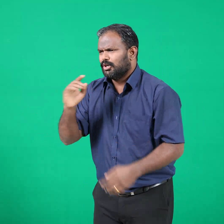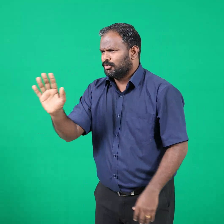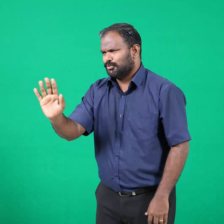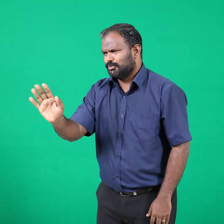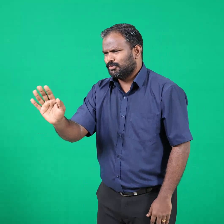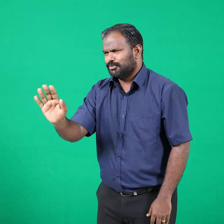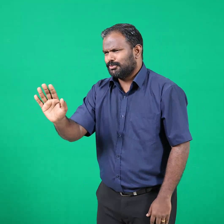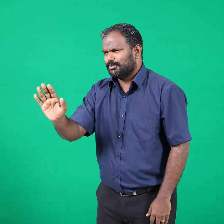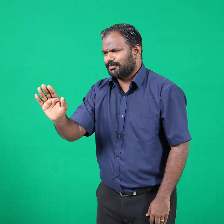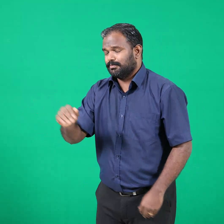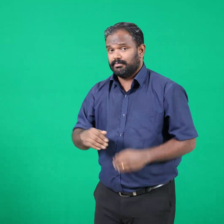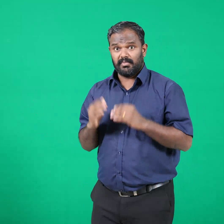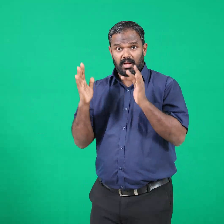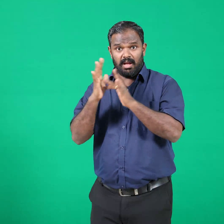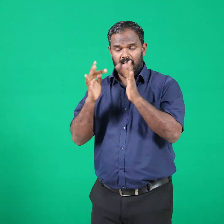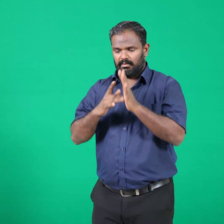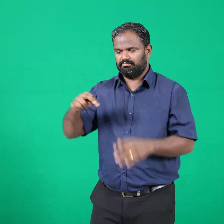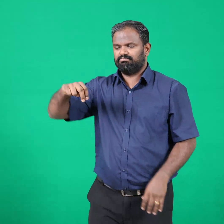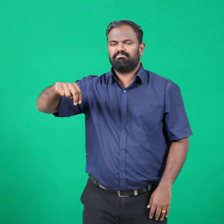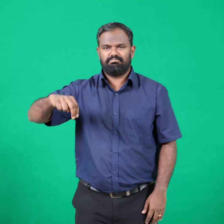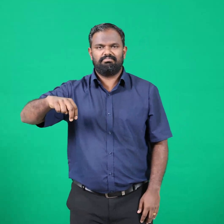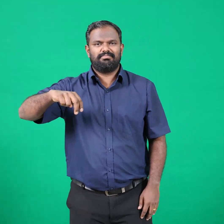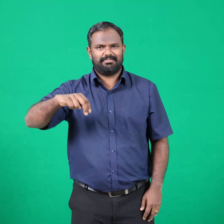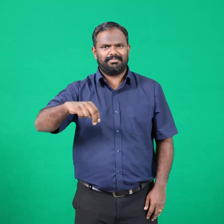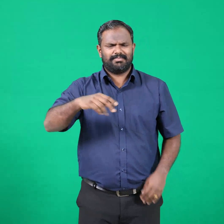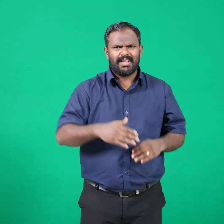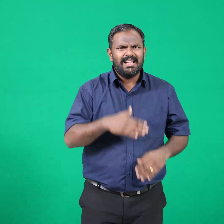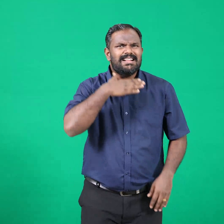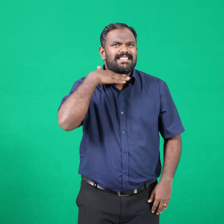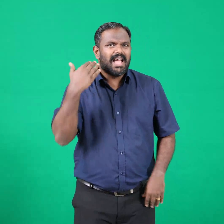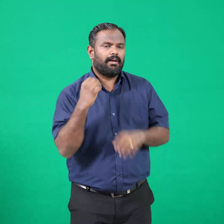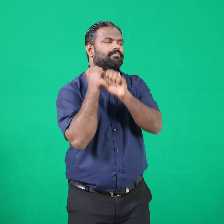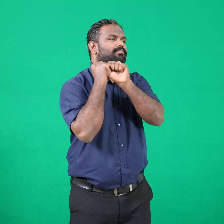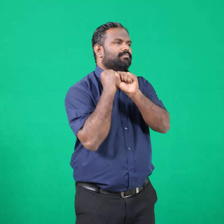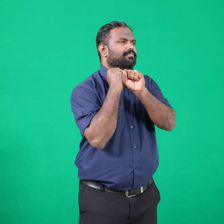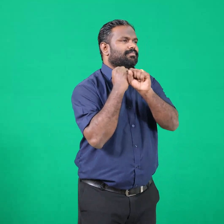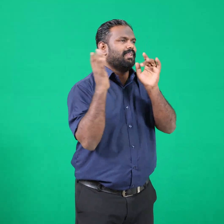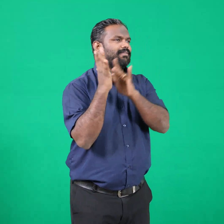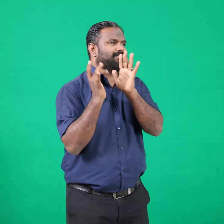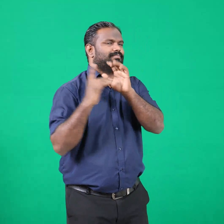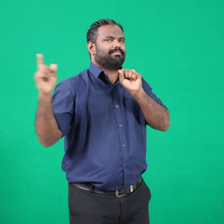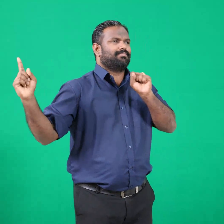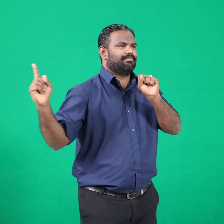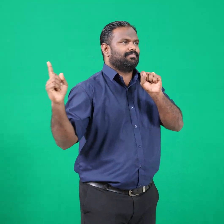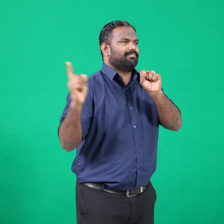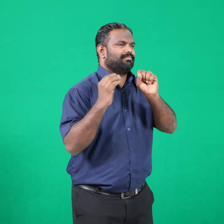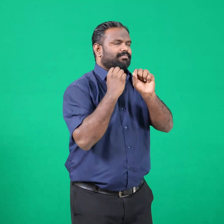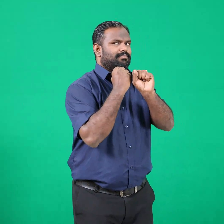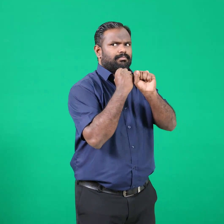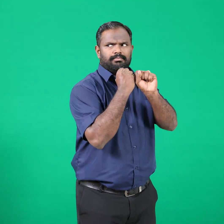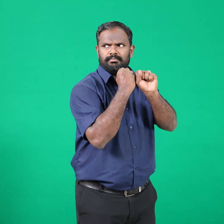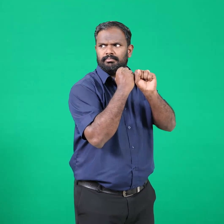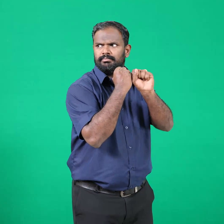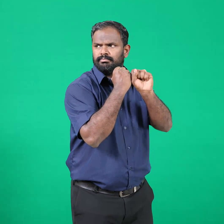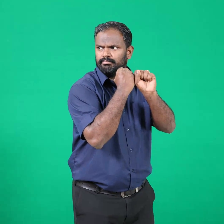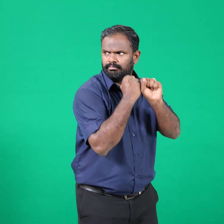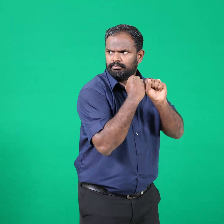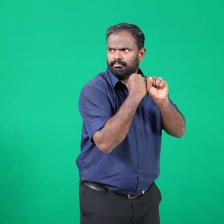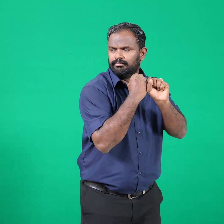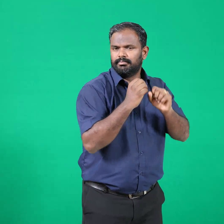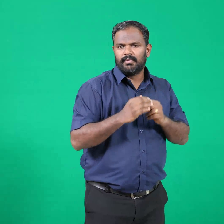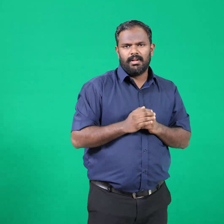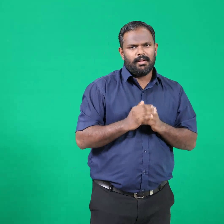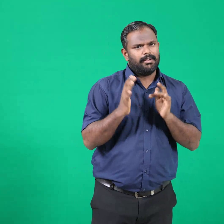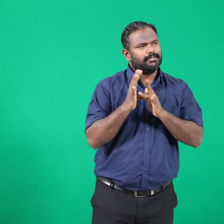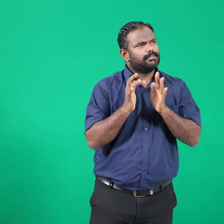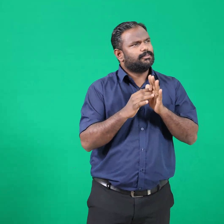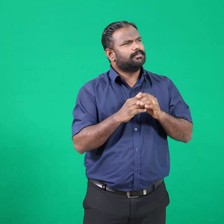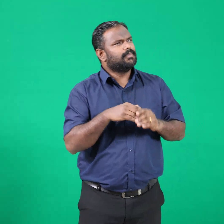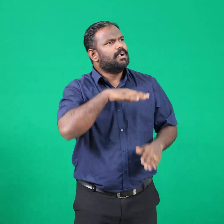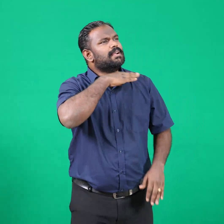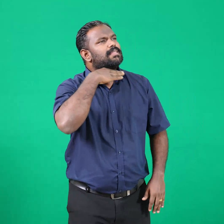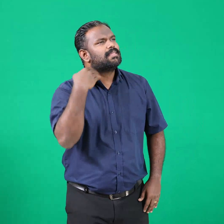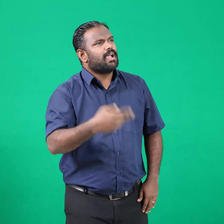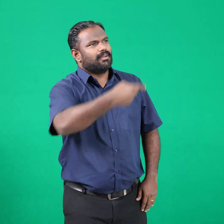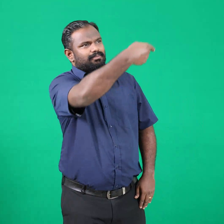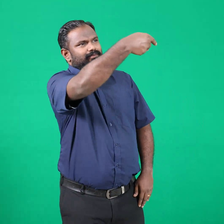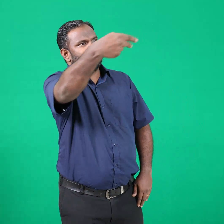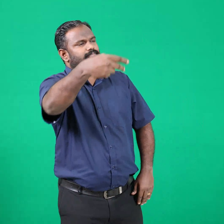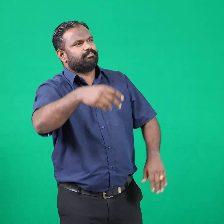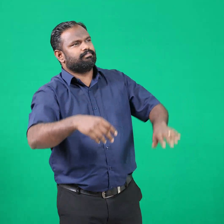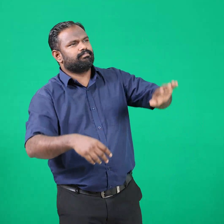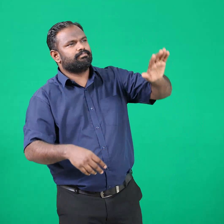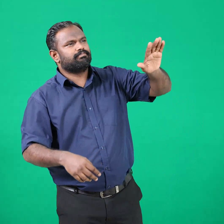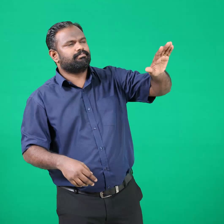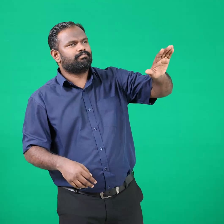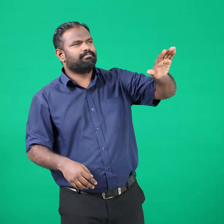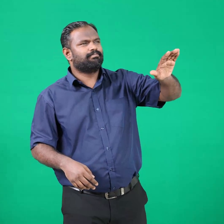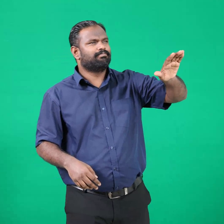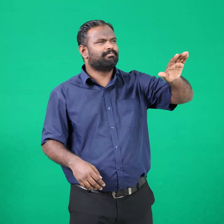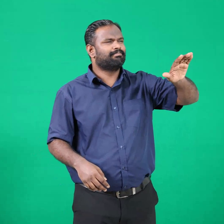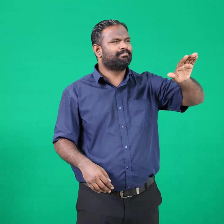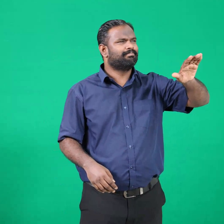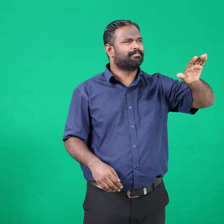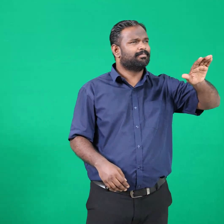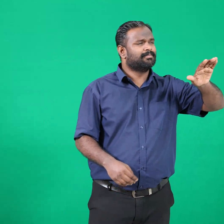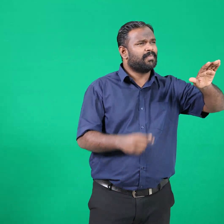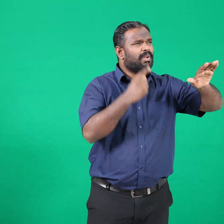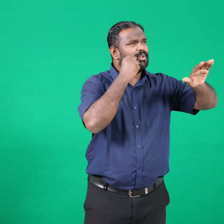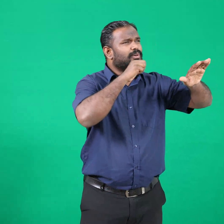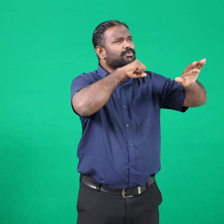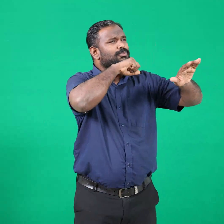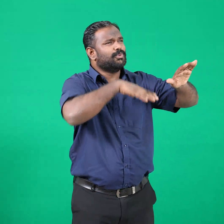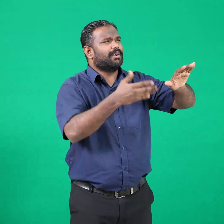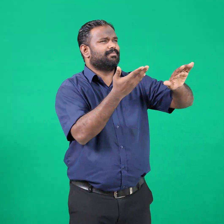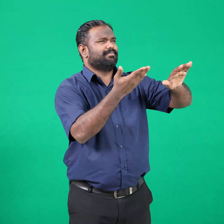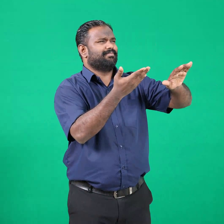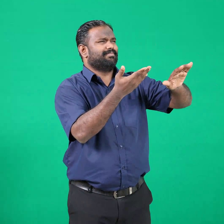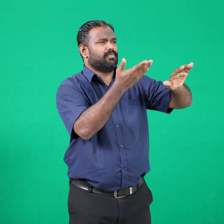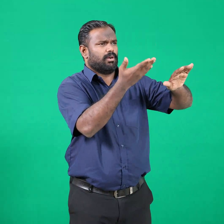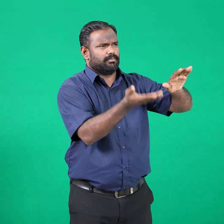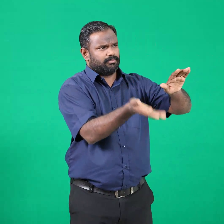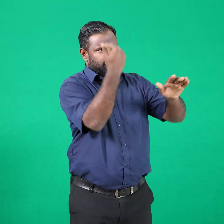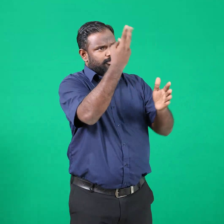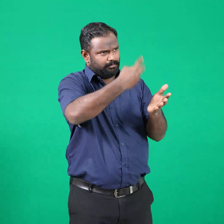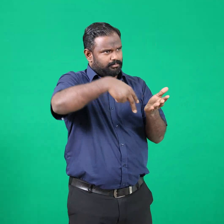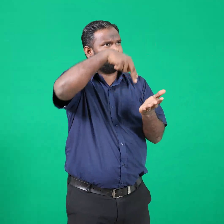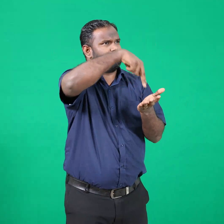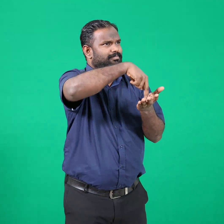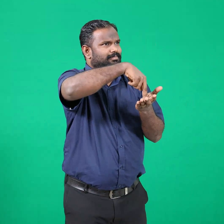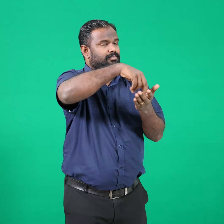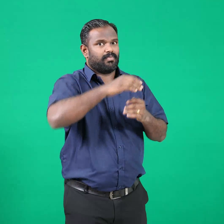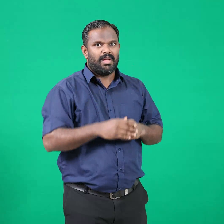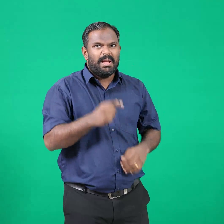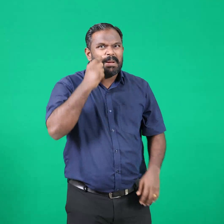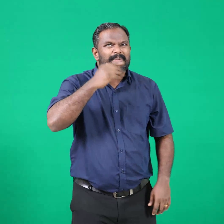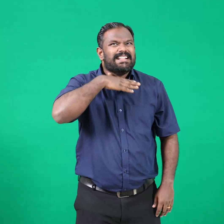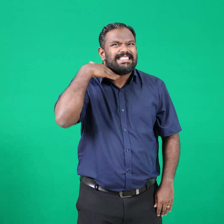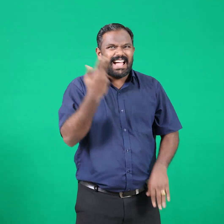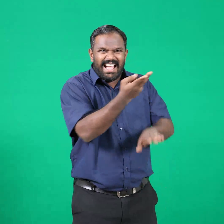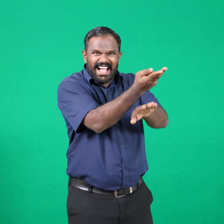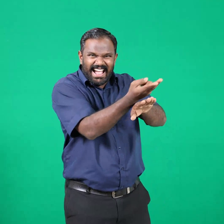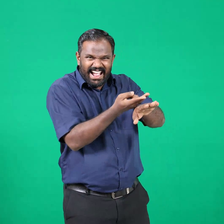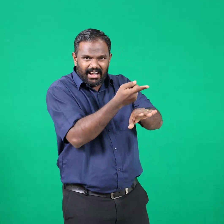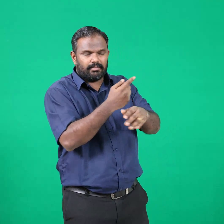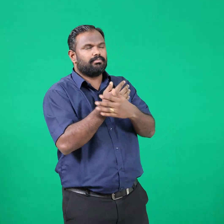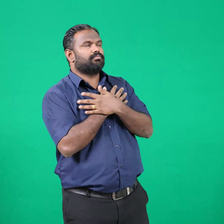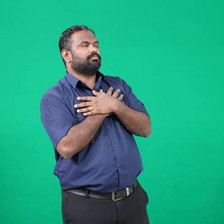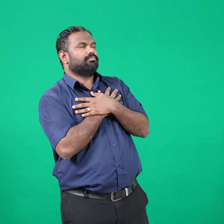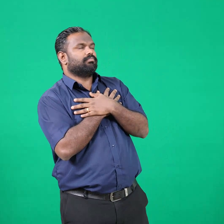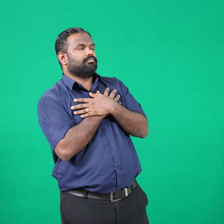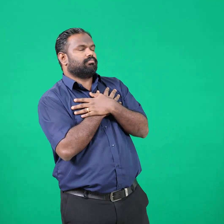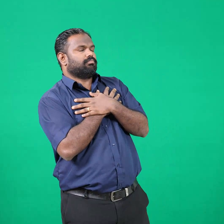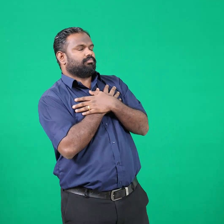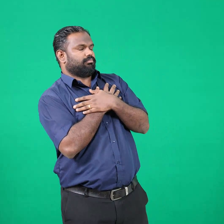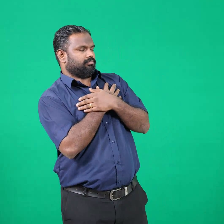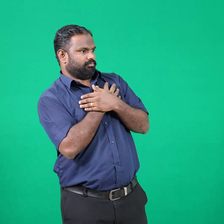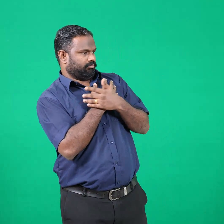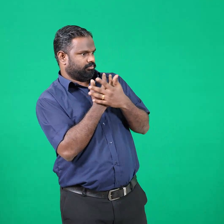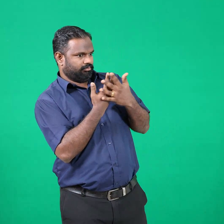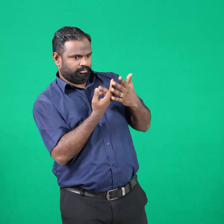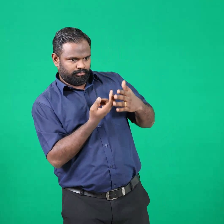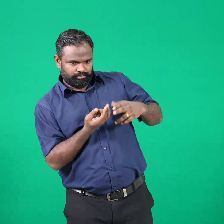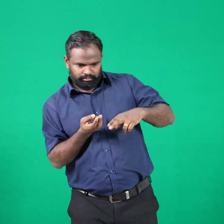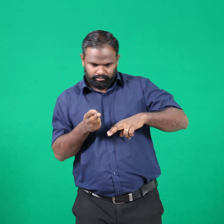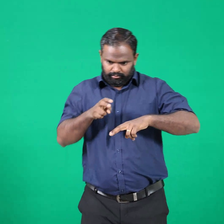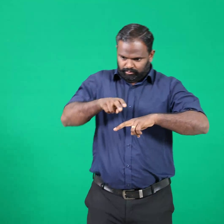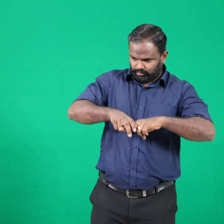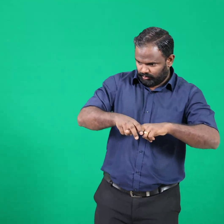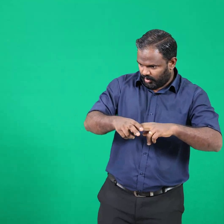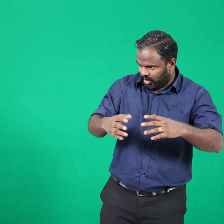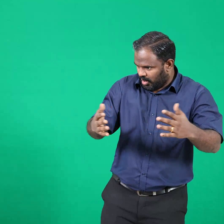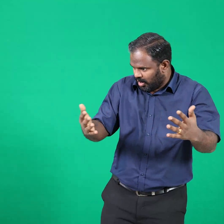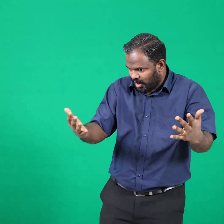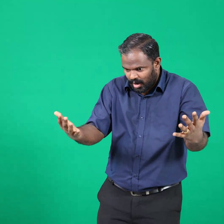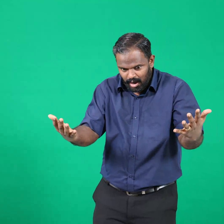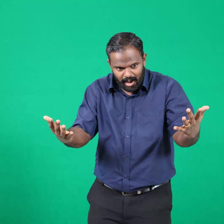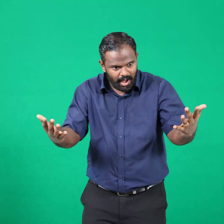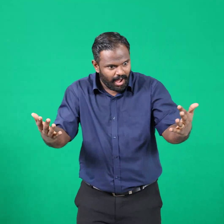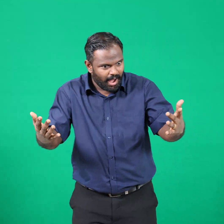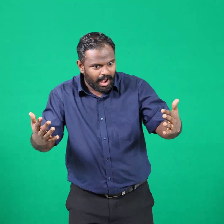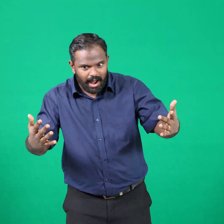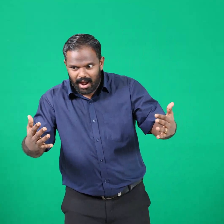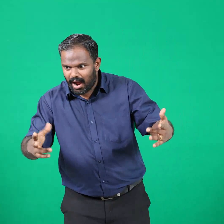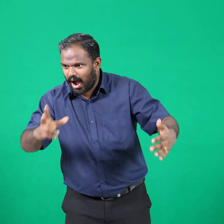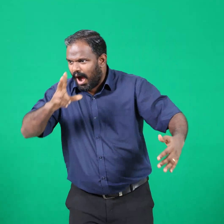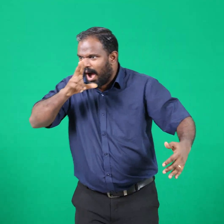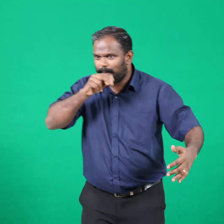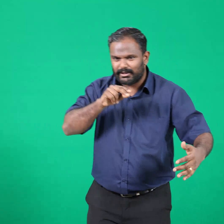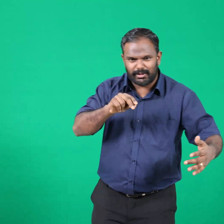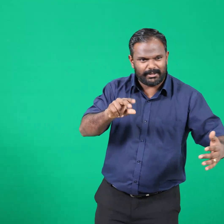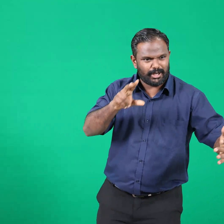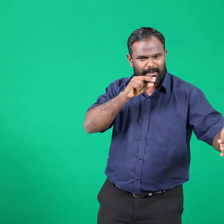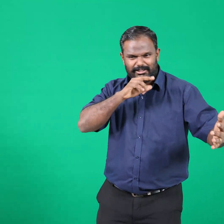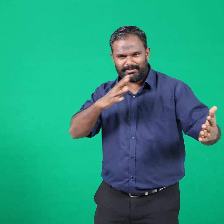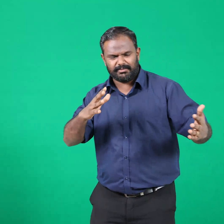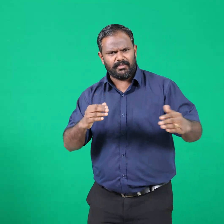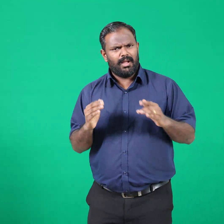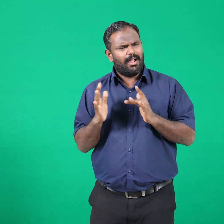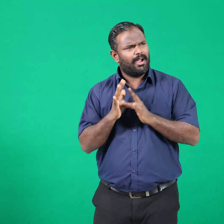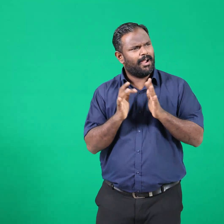Then He went up and touched the coffin, and those carrying it stood still. " Young man," He said, "I tell you, get up!"